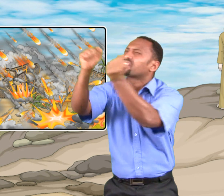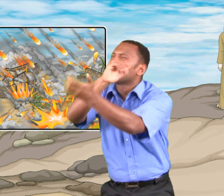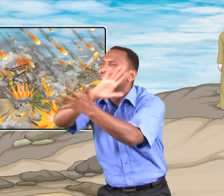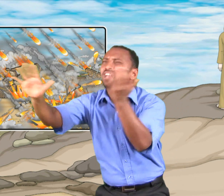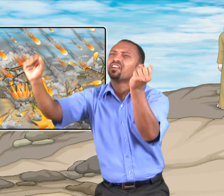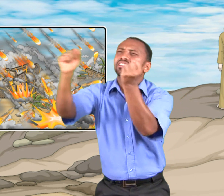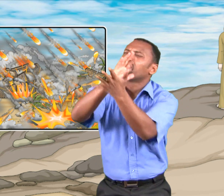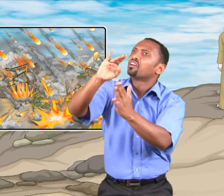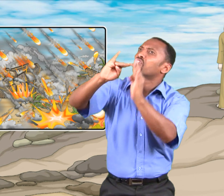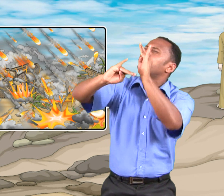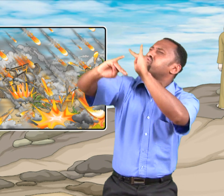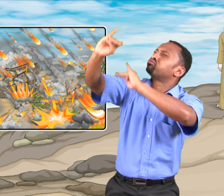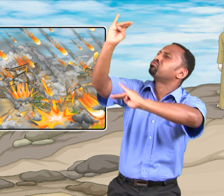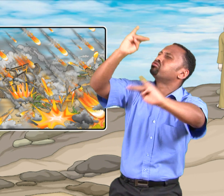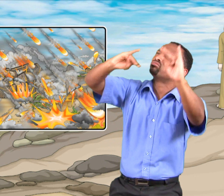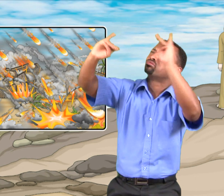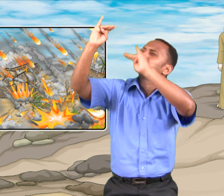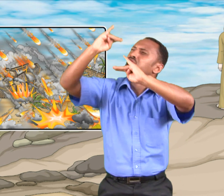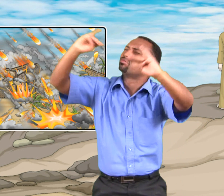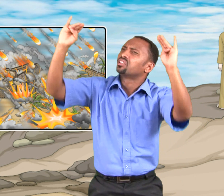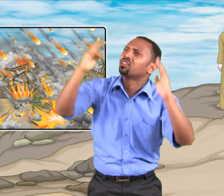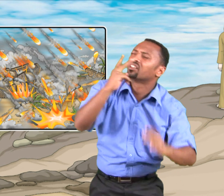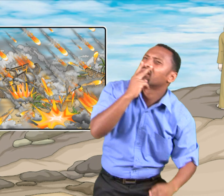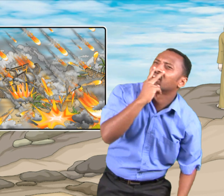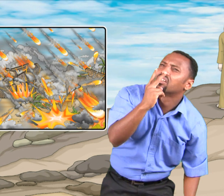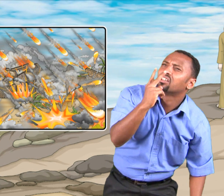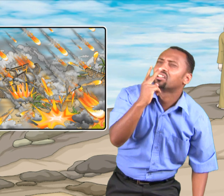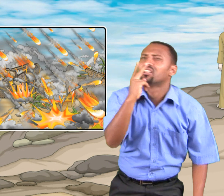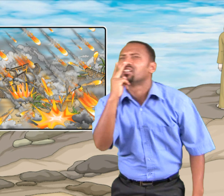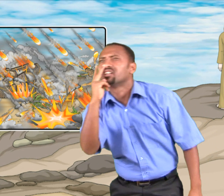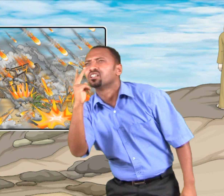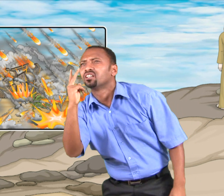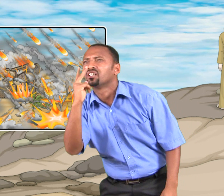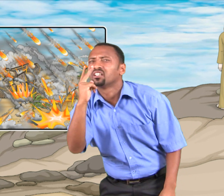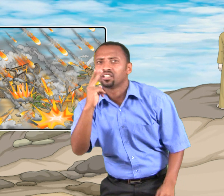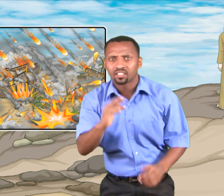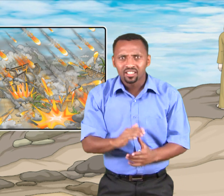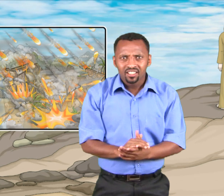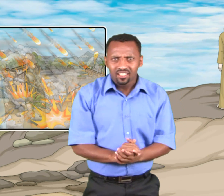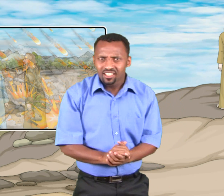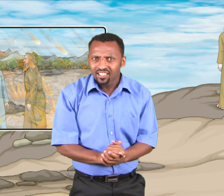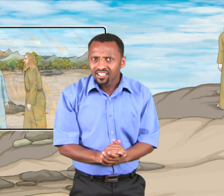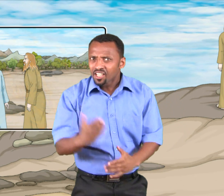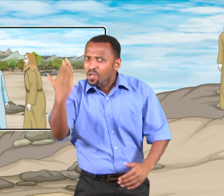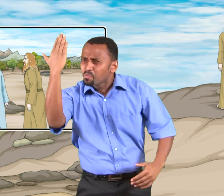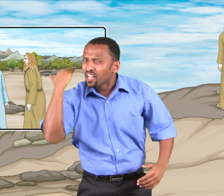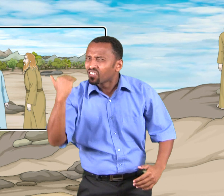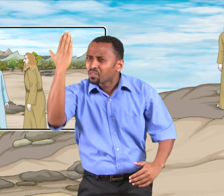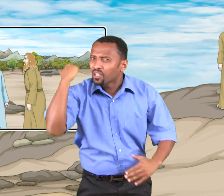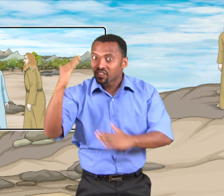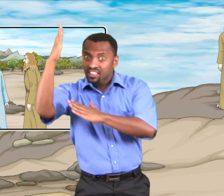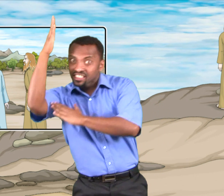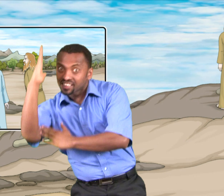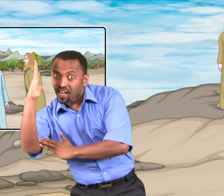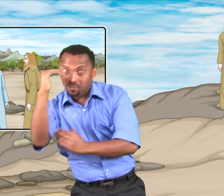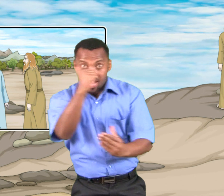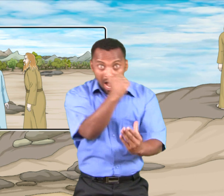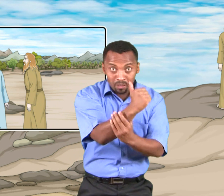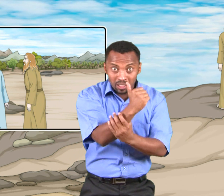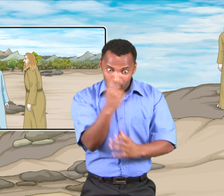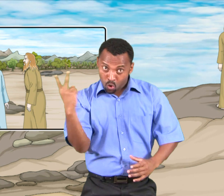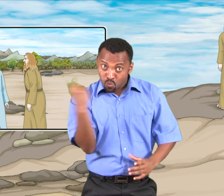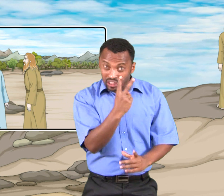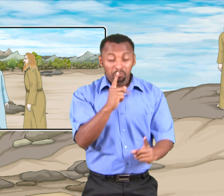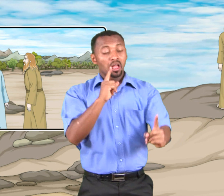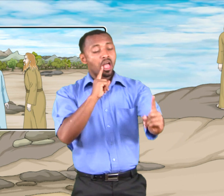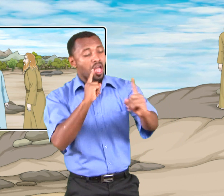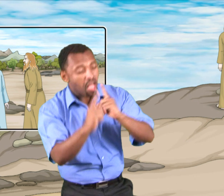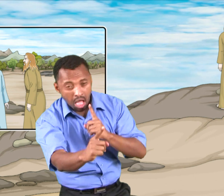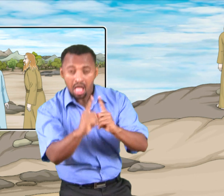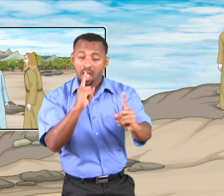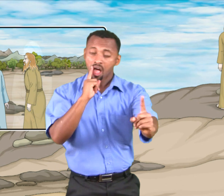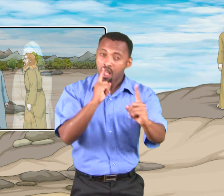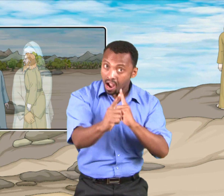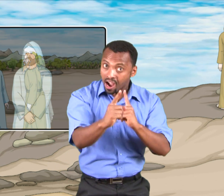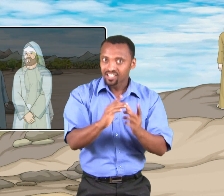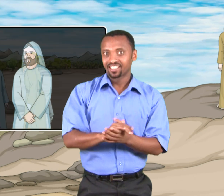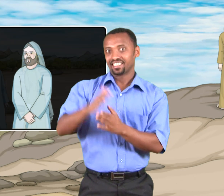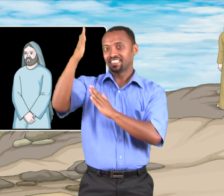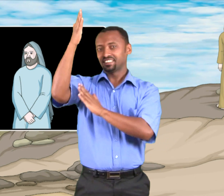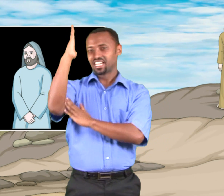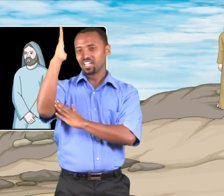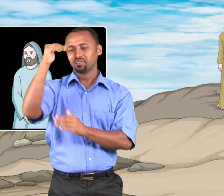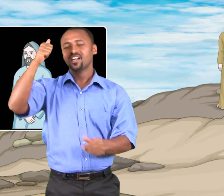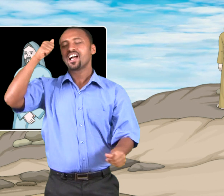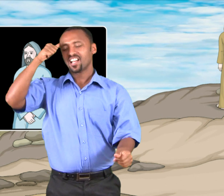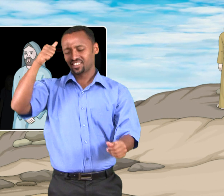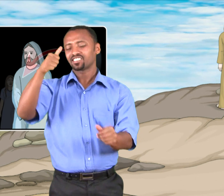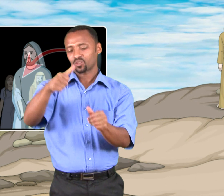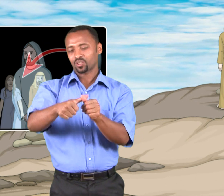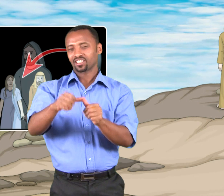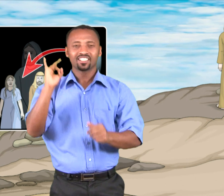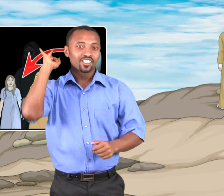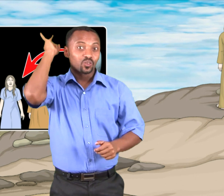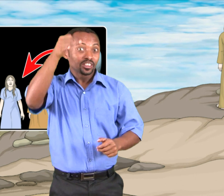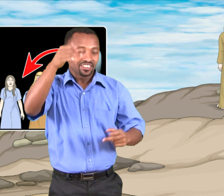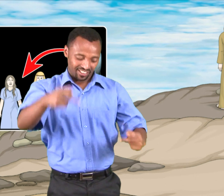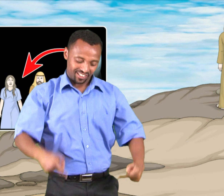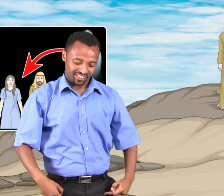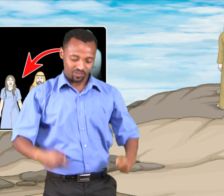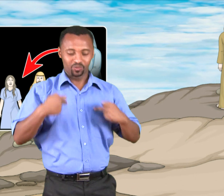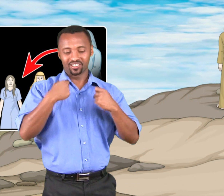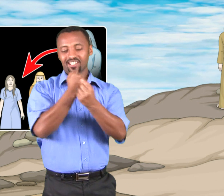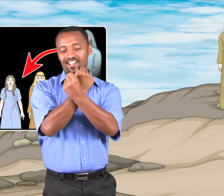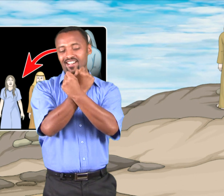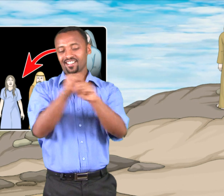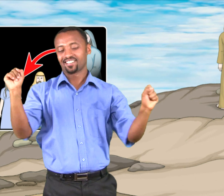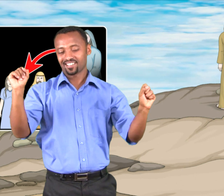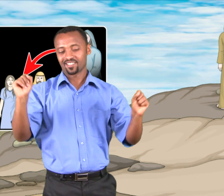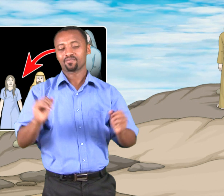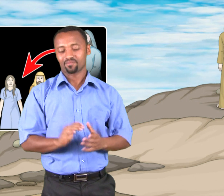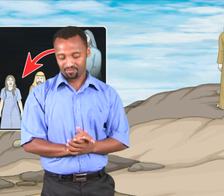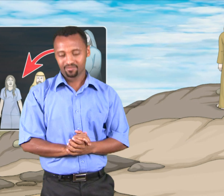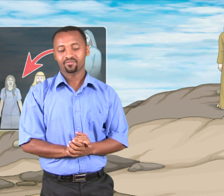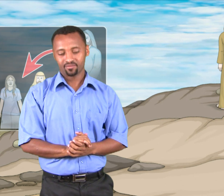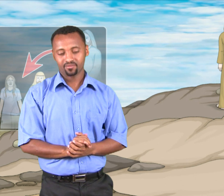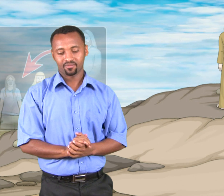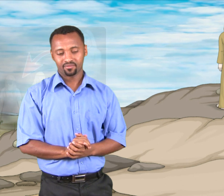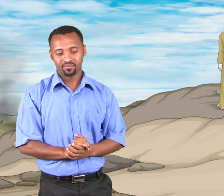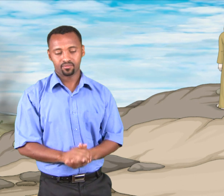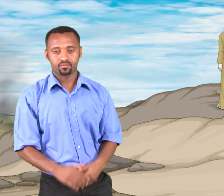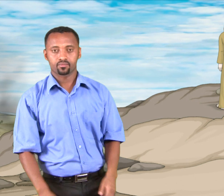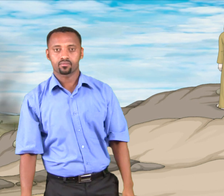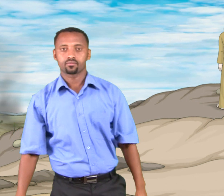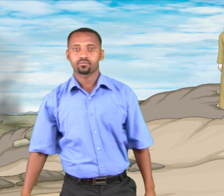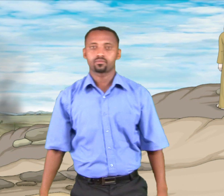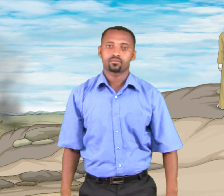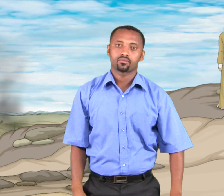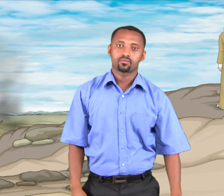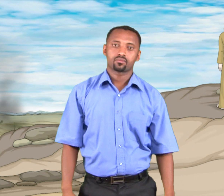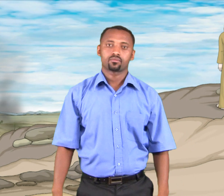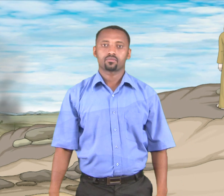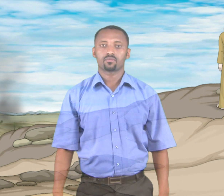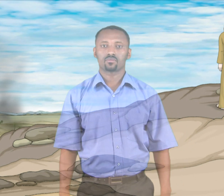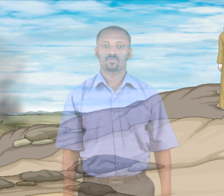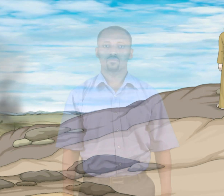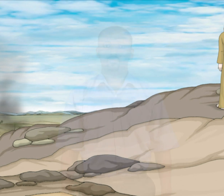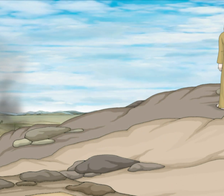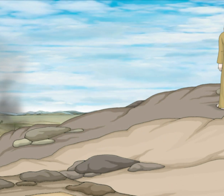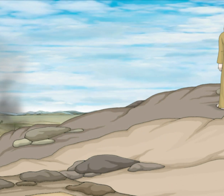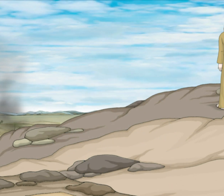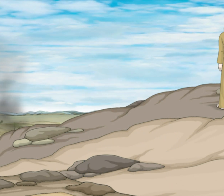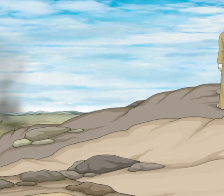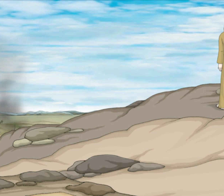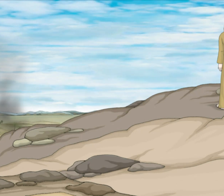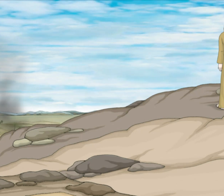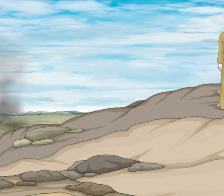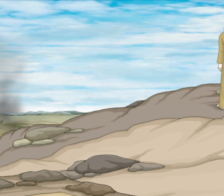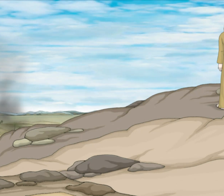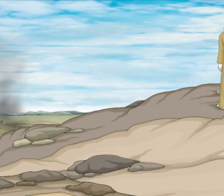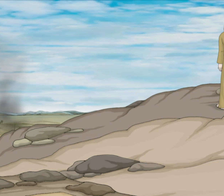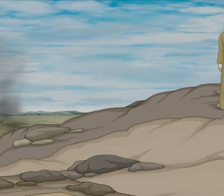So when God destroyed the cities of the plain, He remembered Abraham, and He brought Lot out of the catastrophe that destroyed the cities where he had lived.